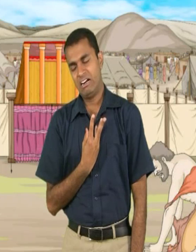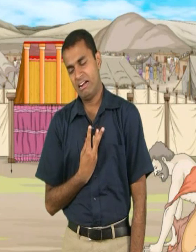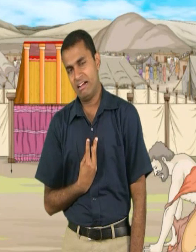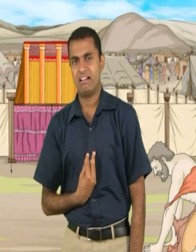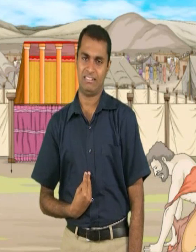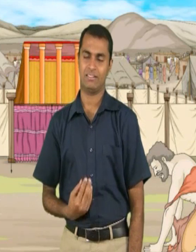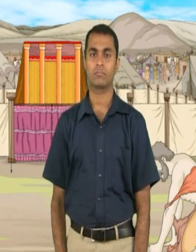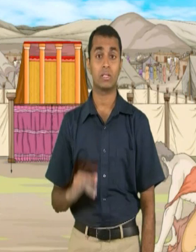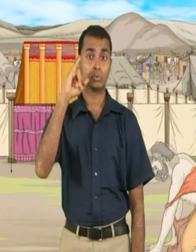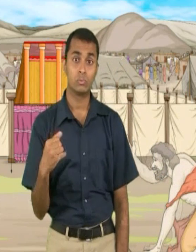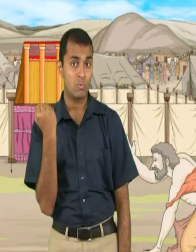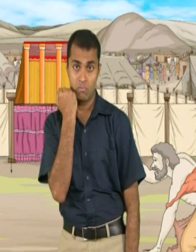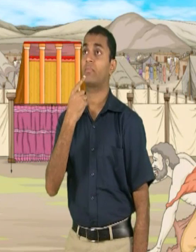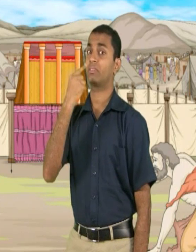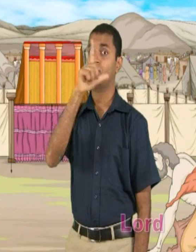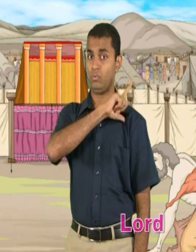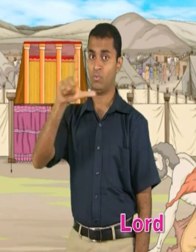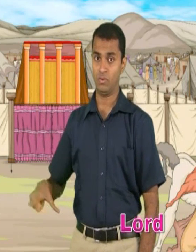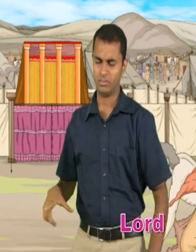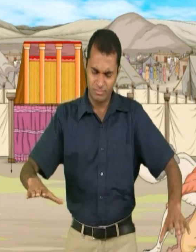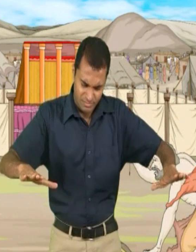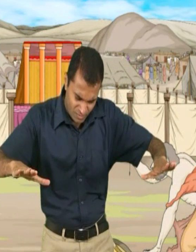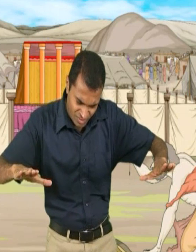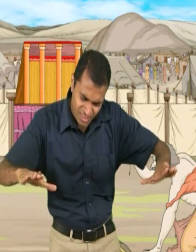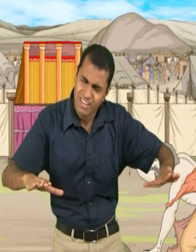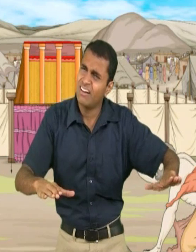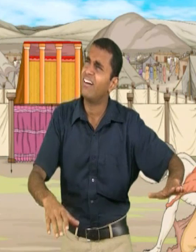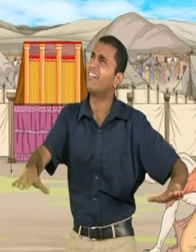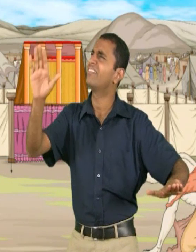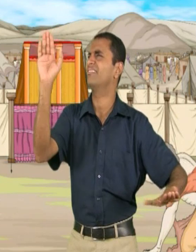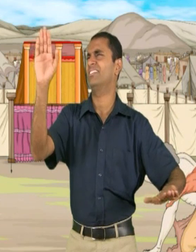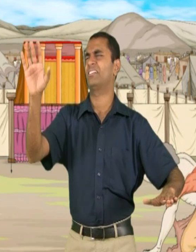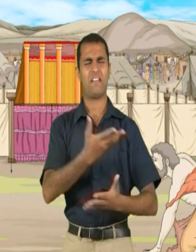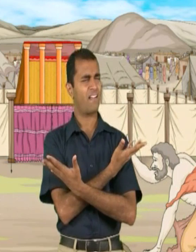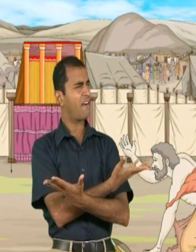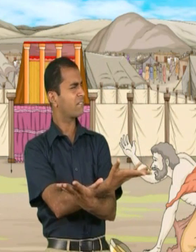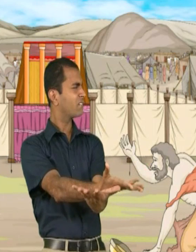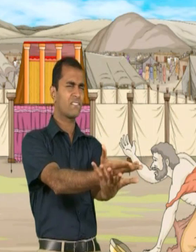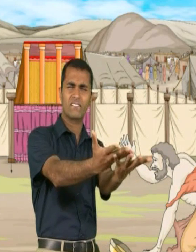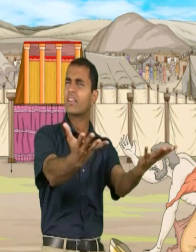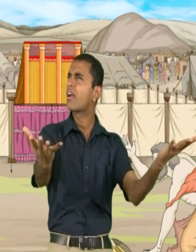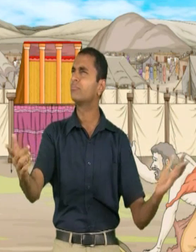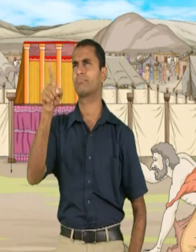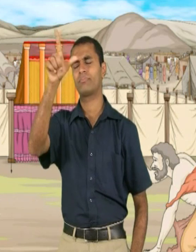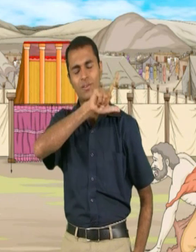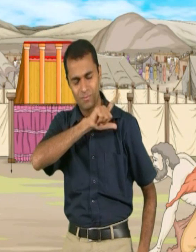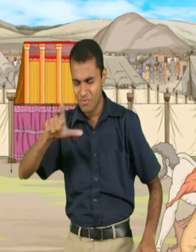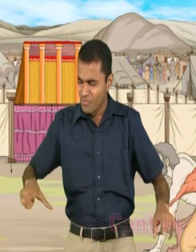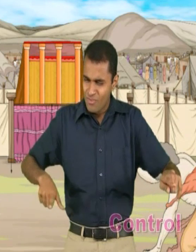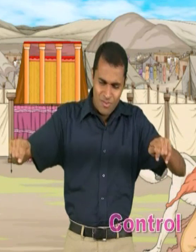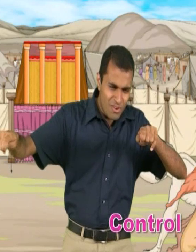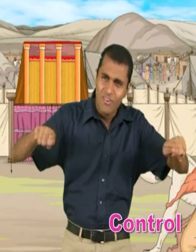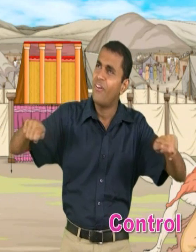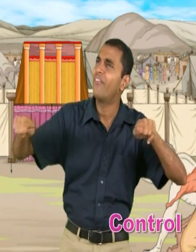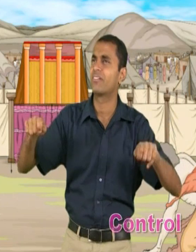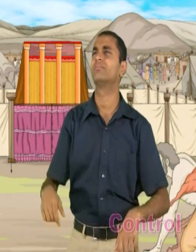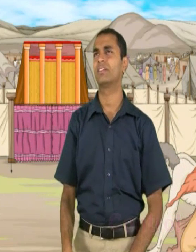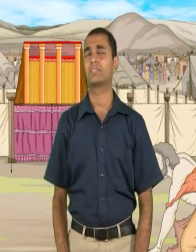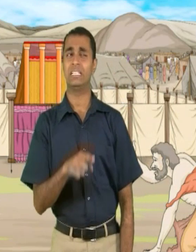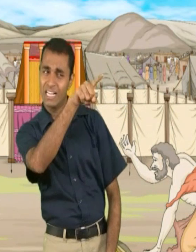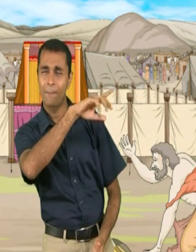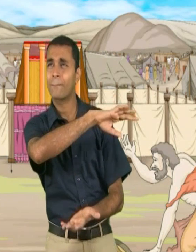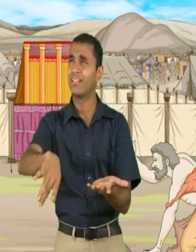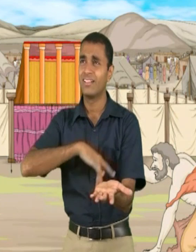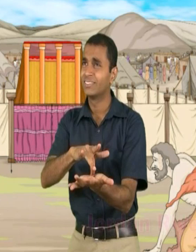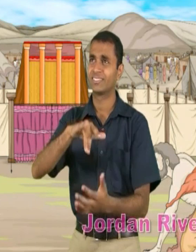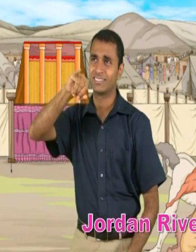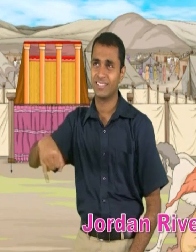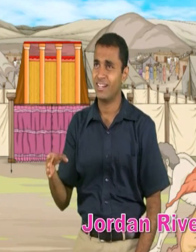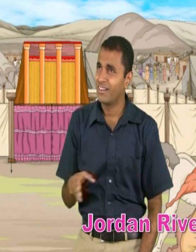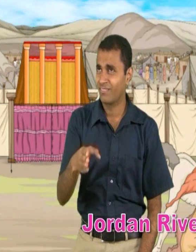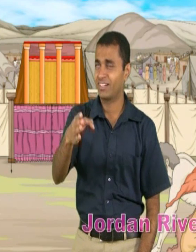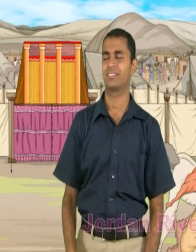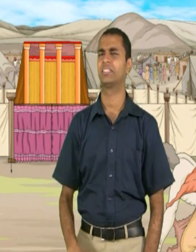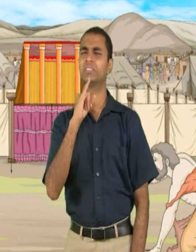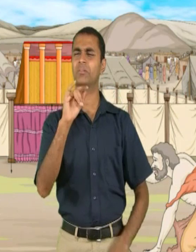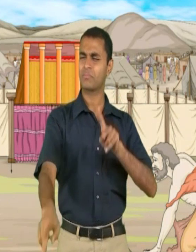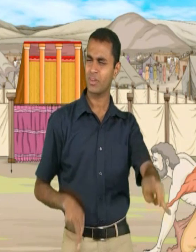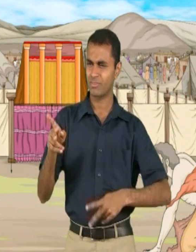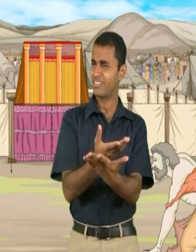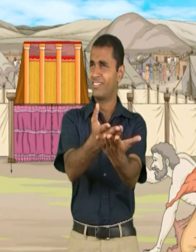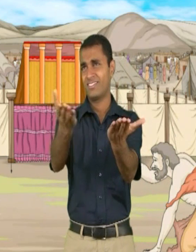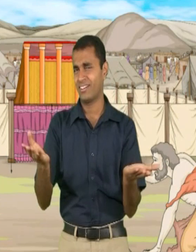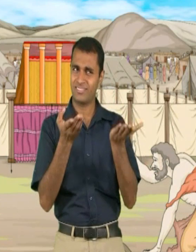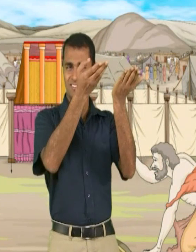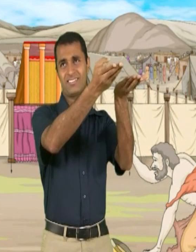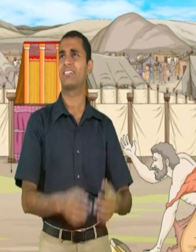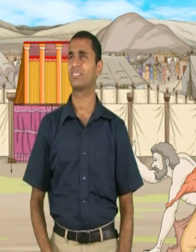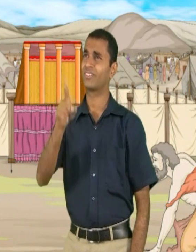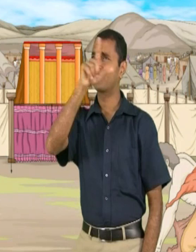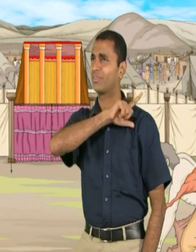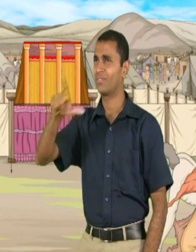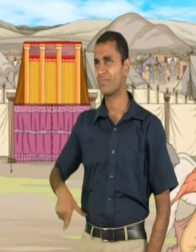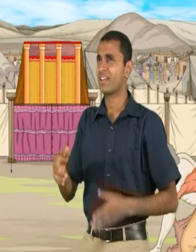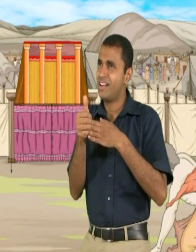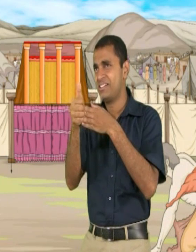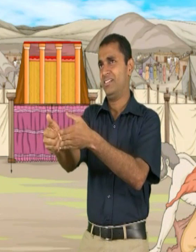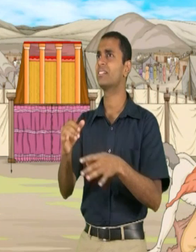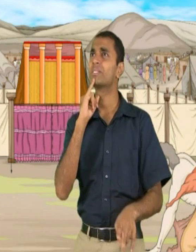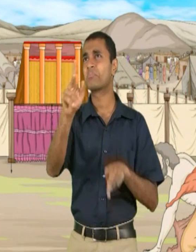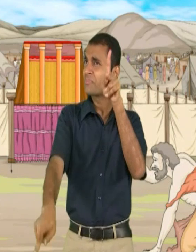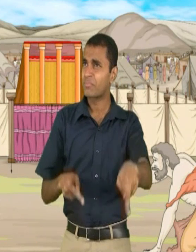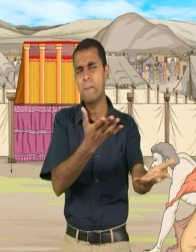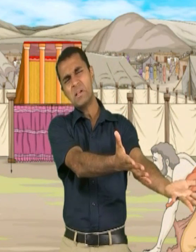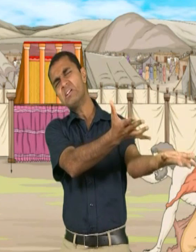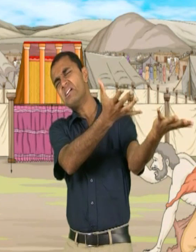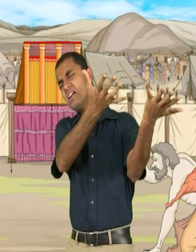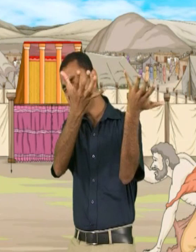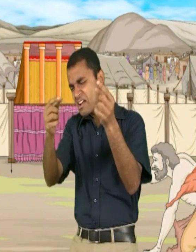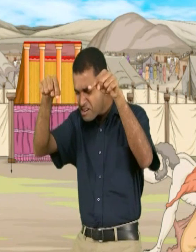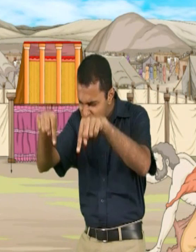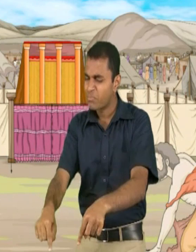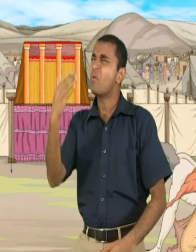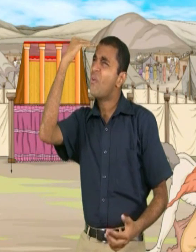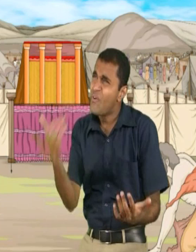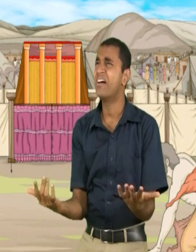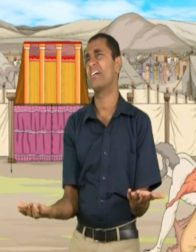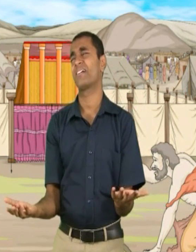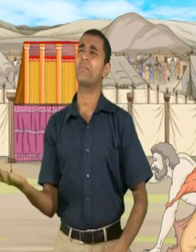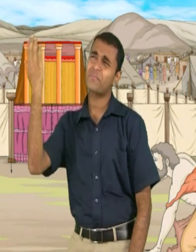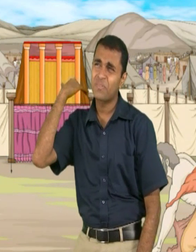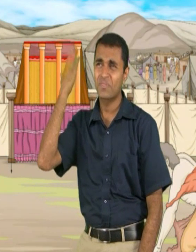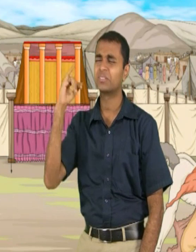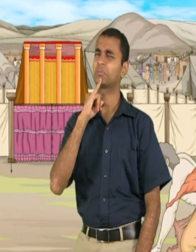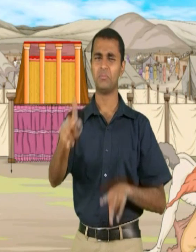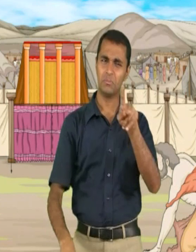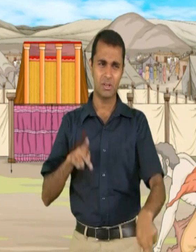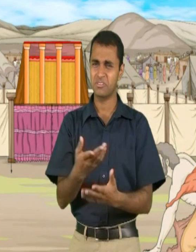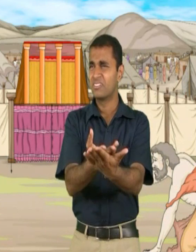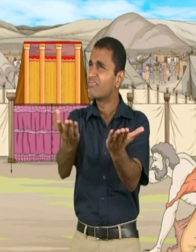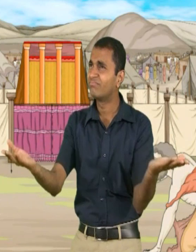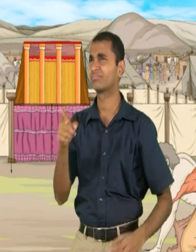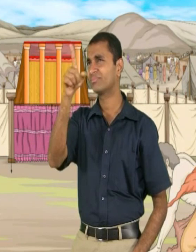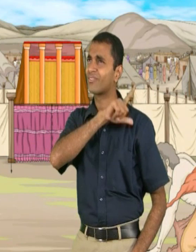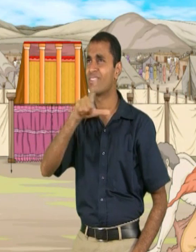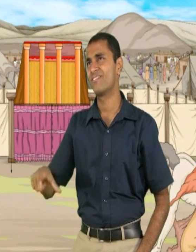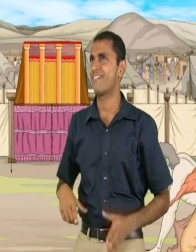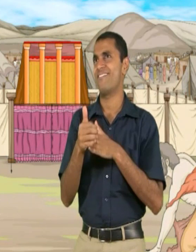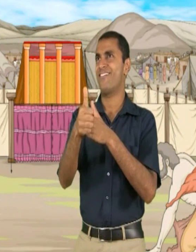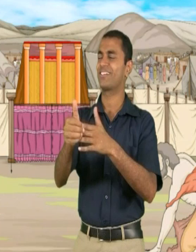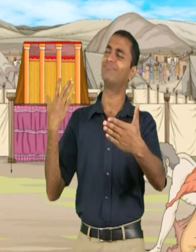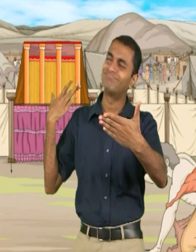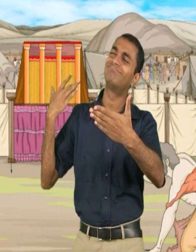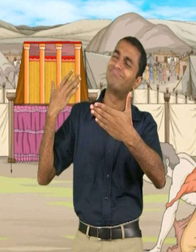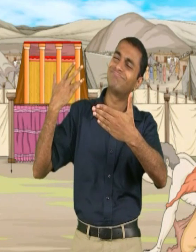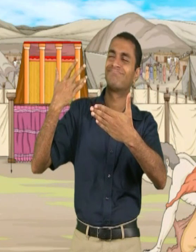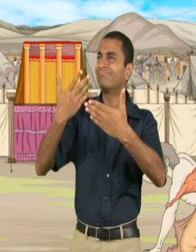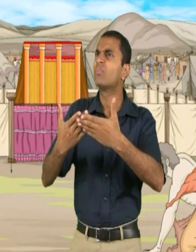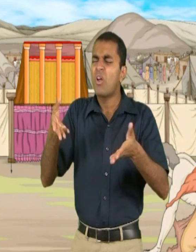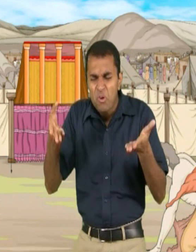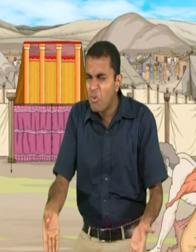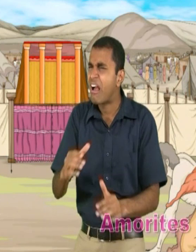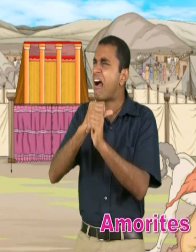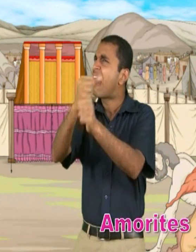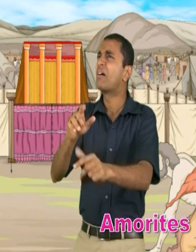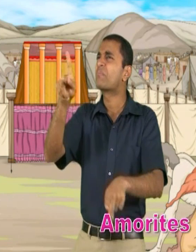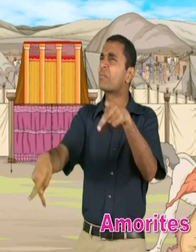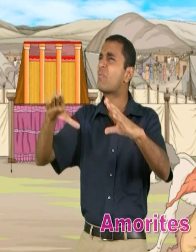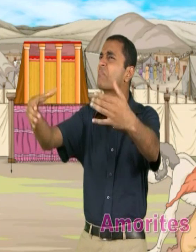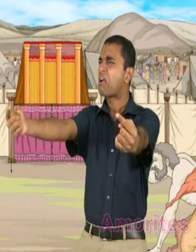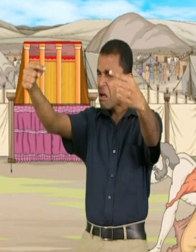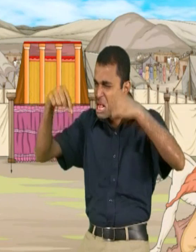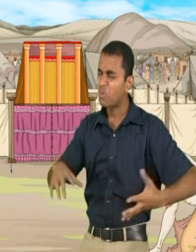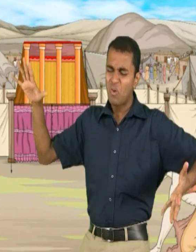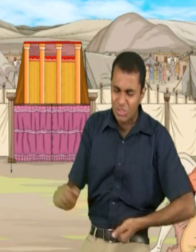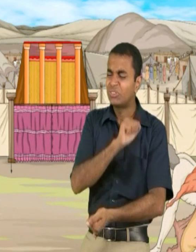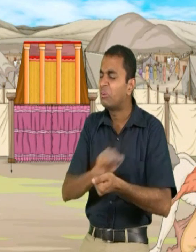“O, Lord GOD,” Joshua said, “why did You ever bring this people across the Jordan to deliver us into the hand of the Amorites to be destroyed?